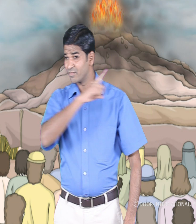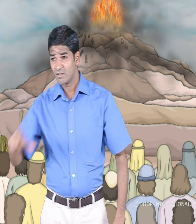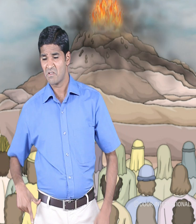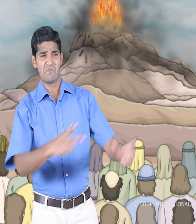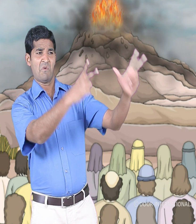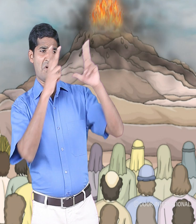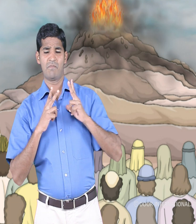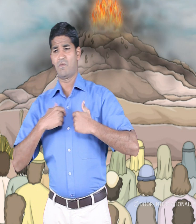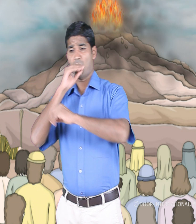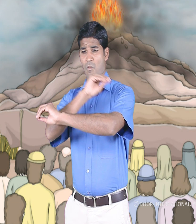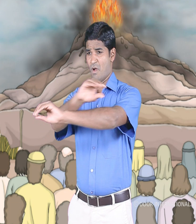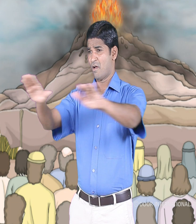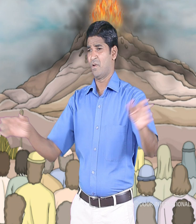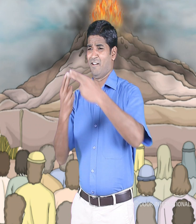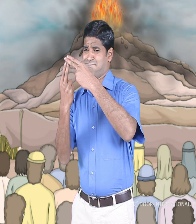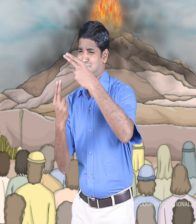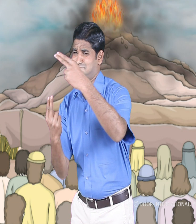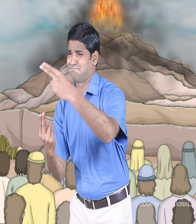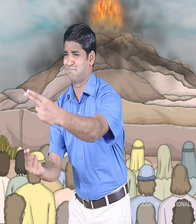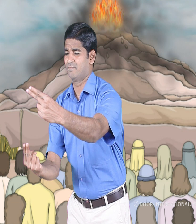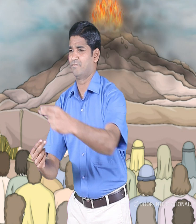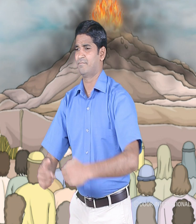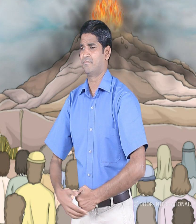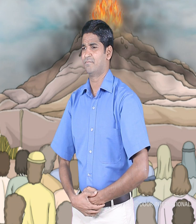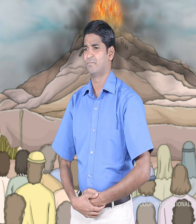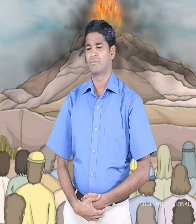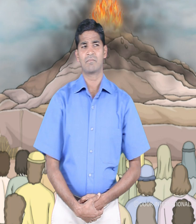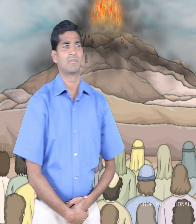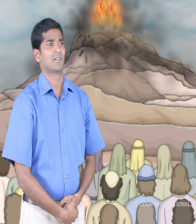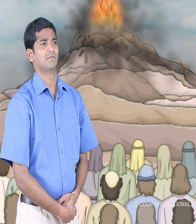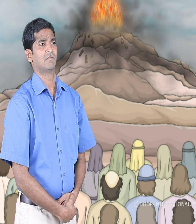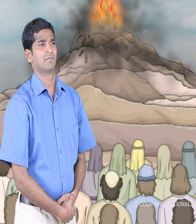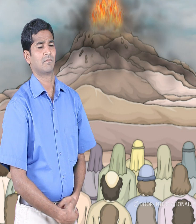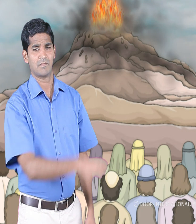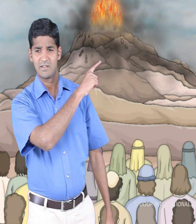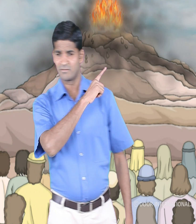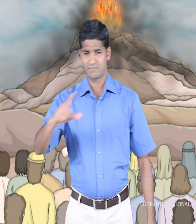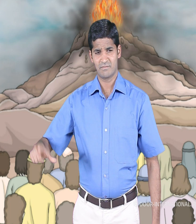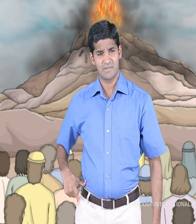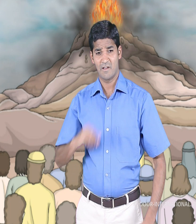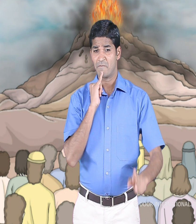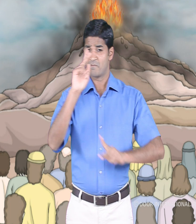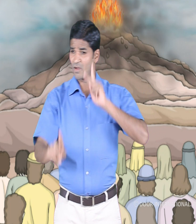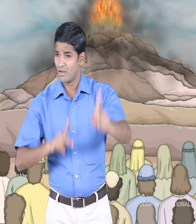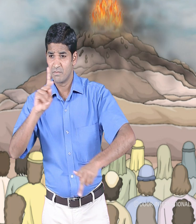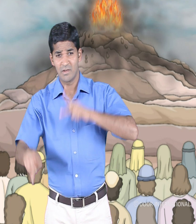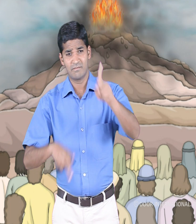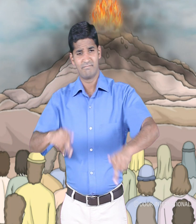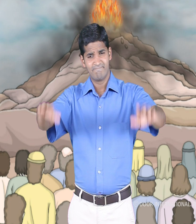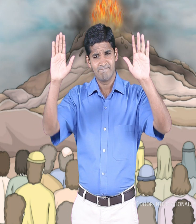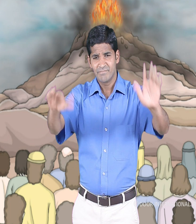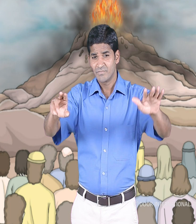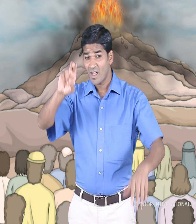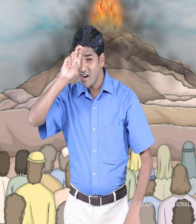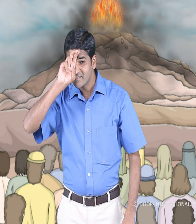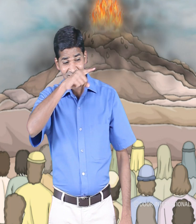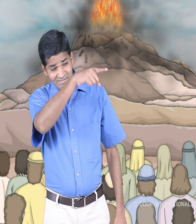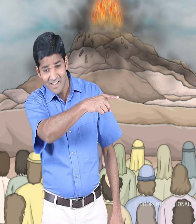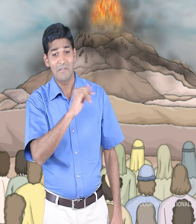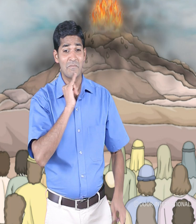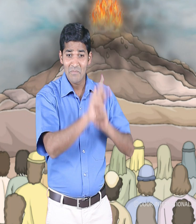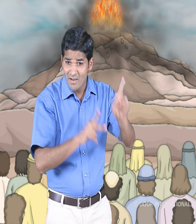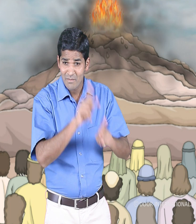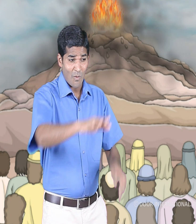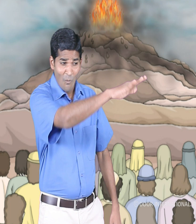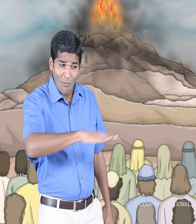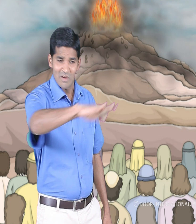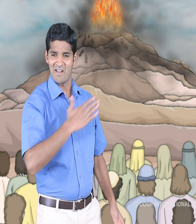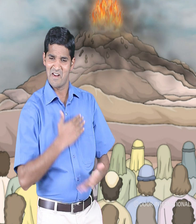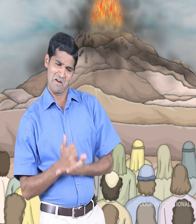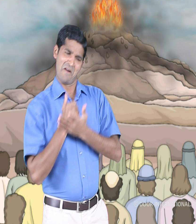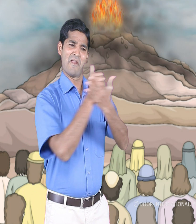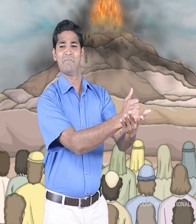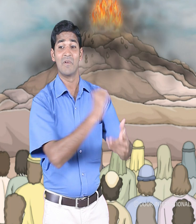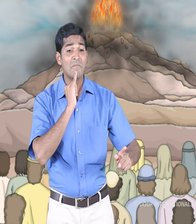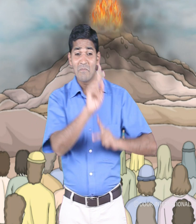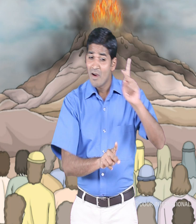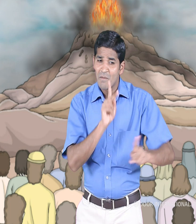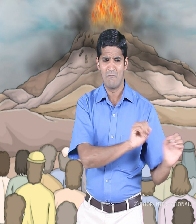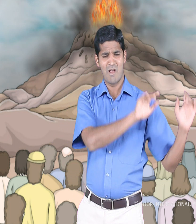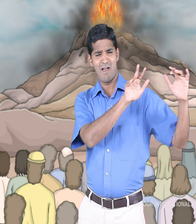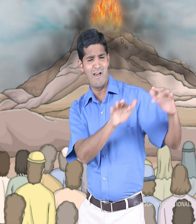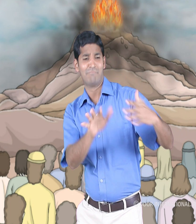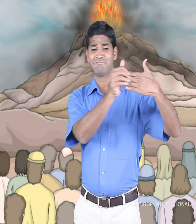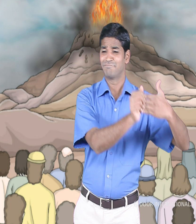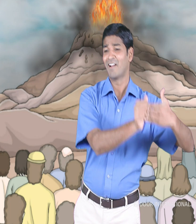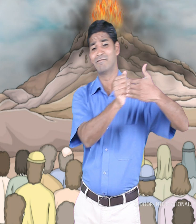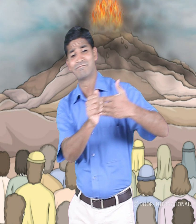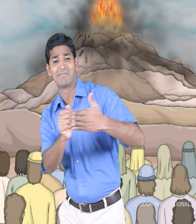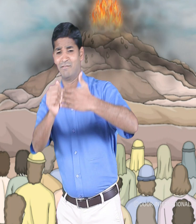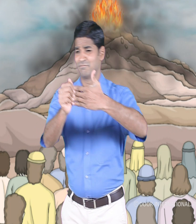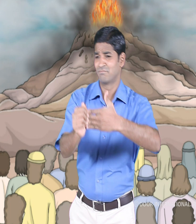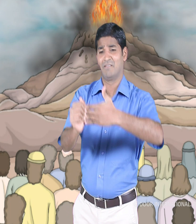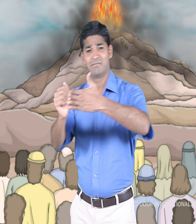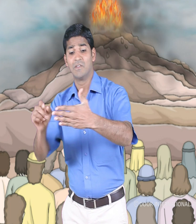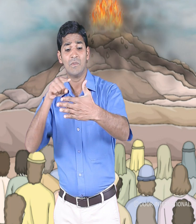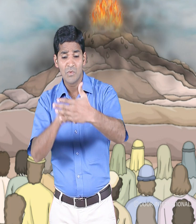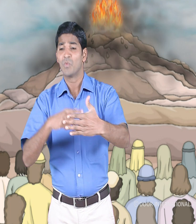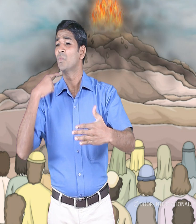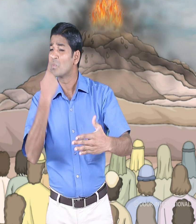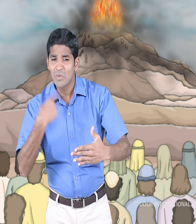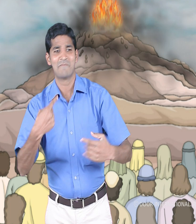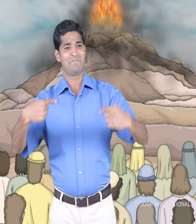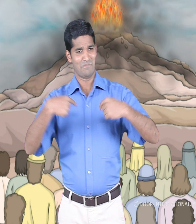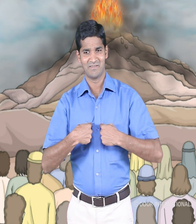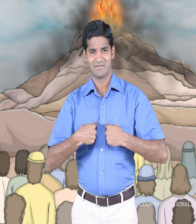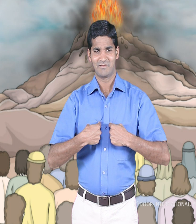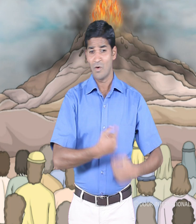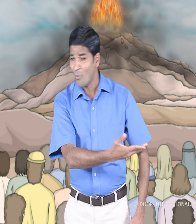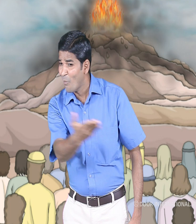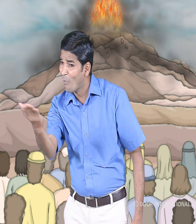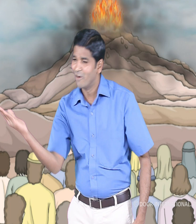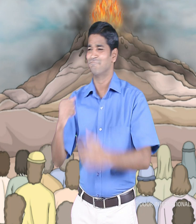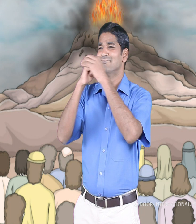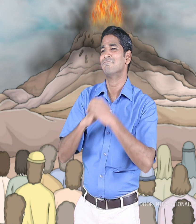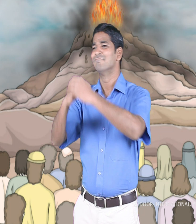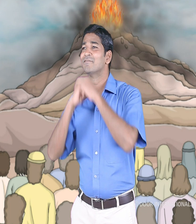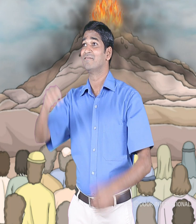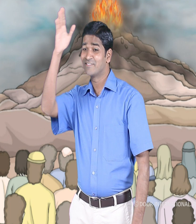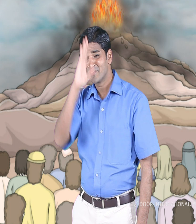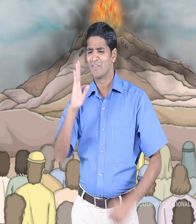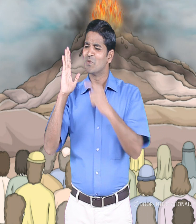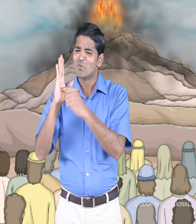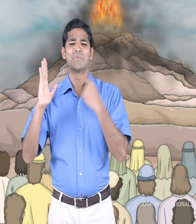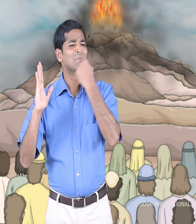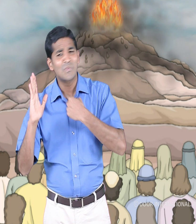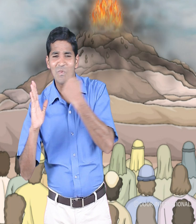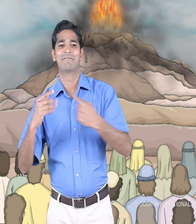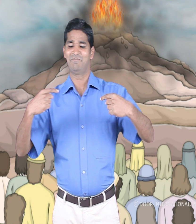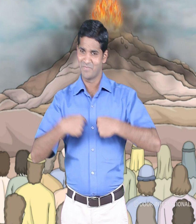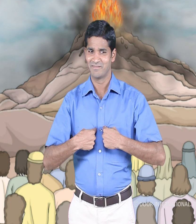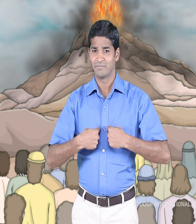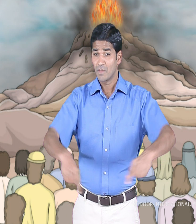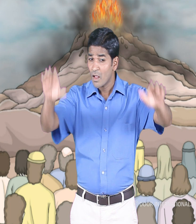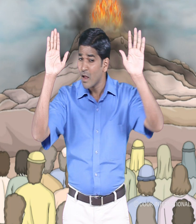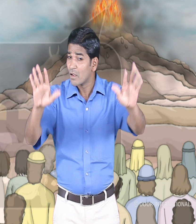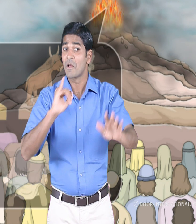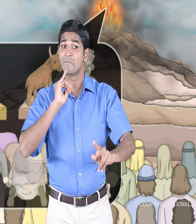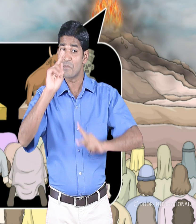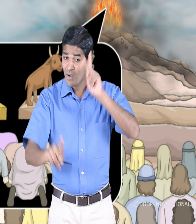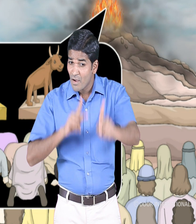And God spoke all these words: “I am the LORD your God, who brought you out of the land of Egypt, out of the house of slavery.